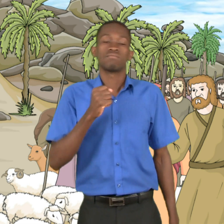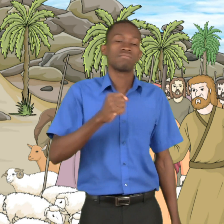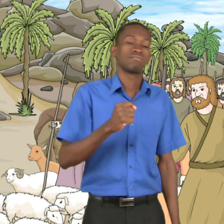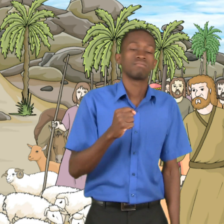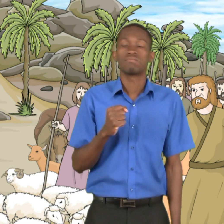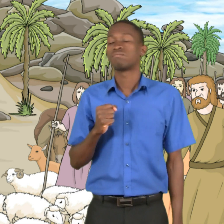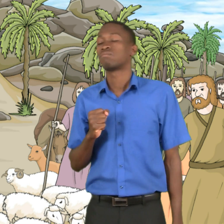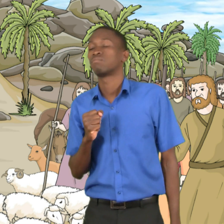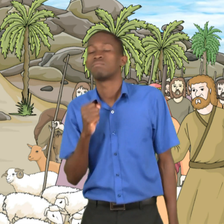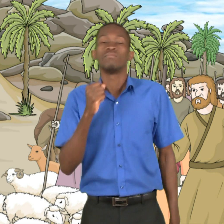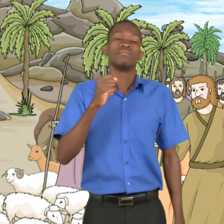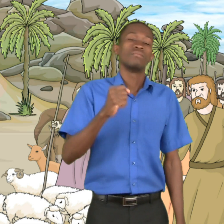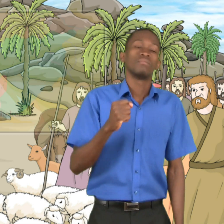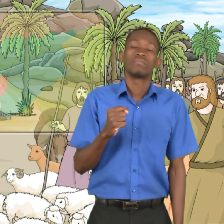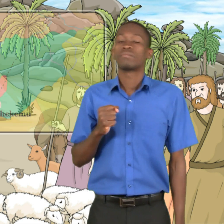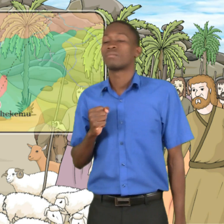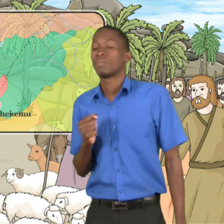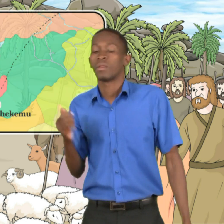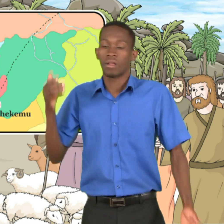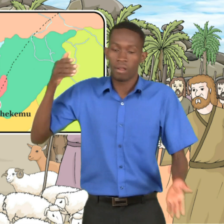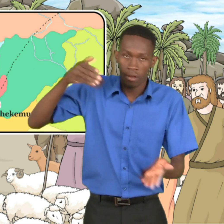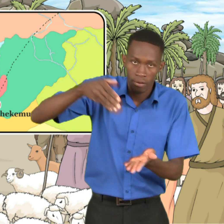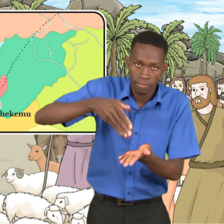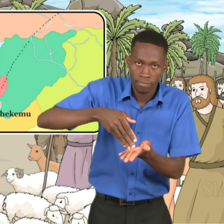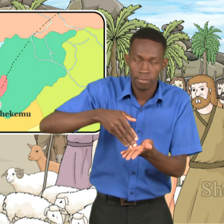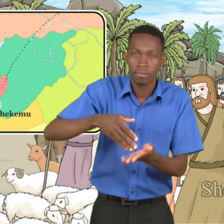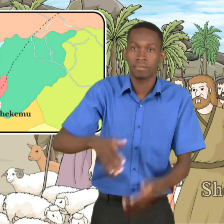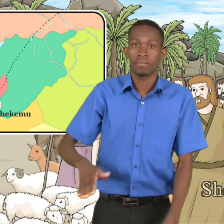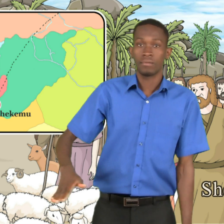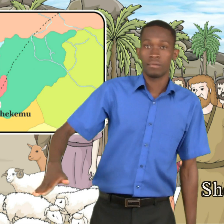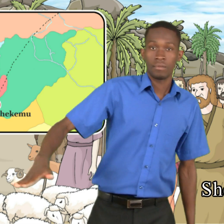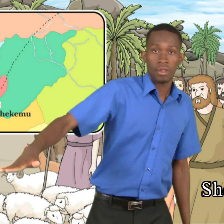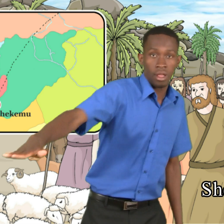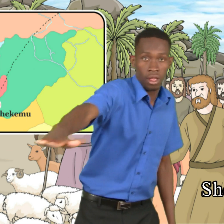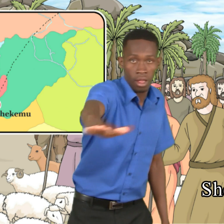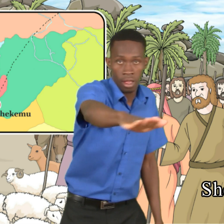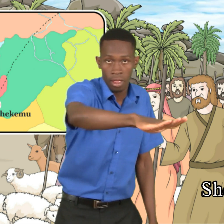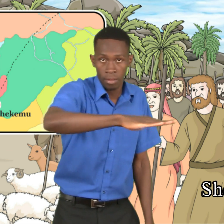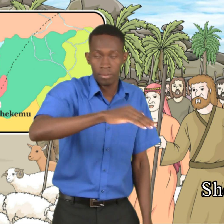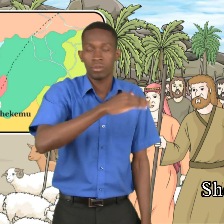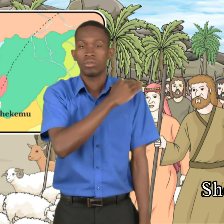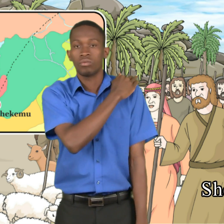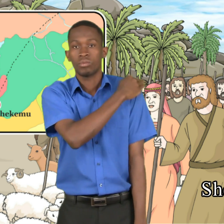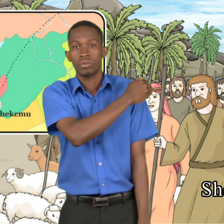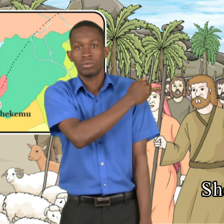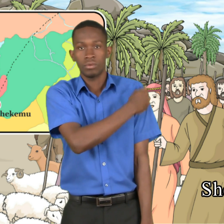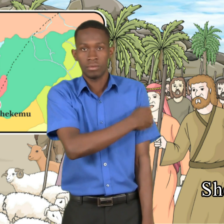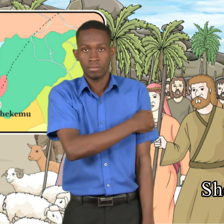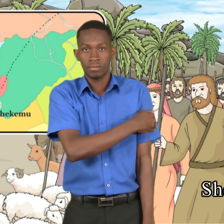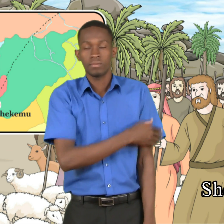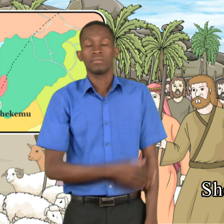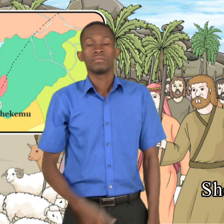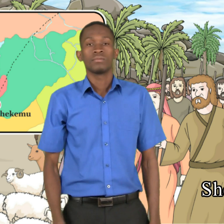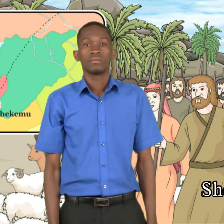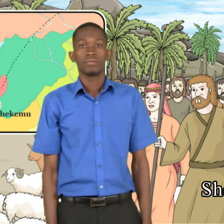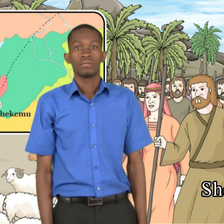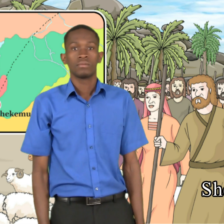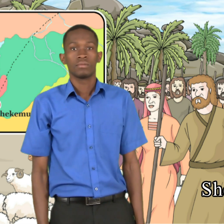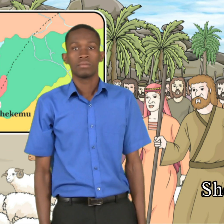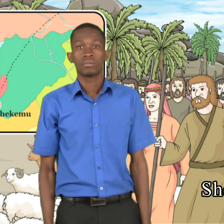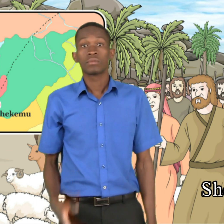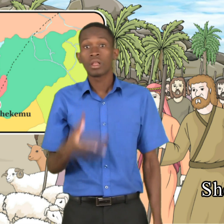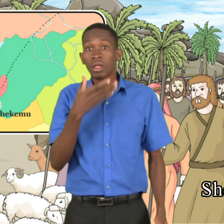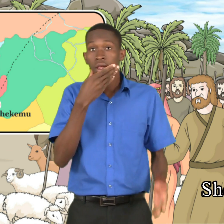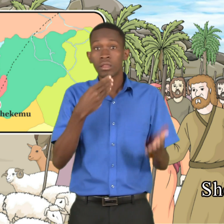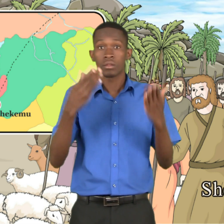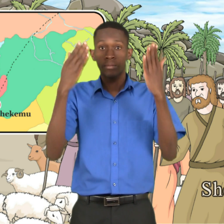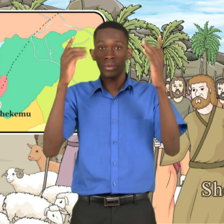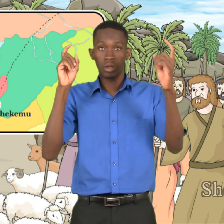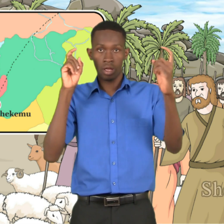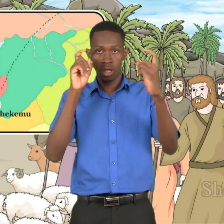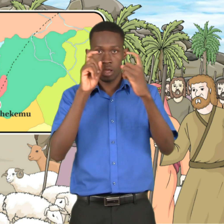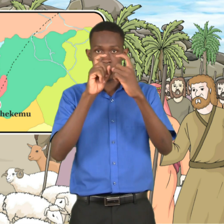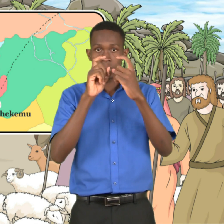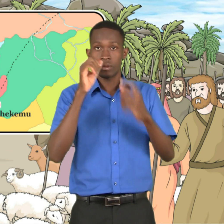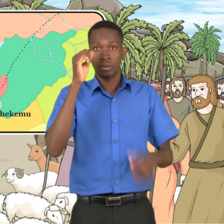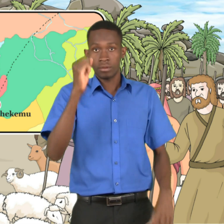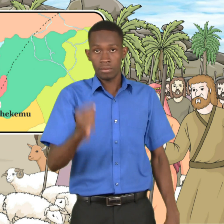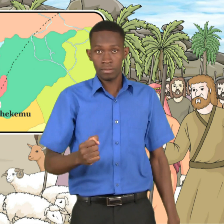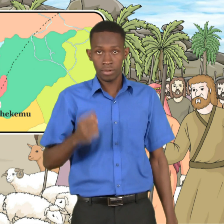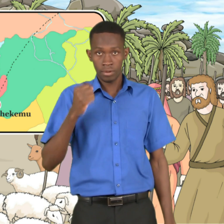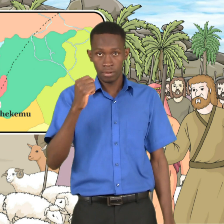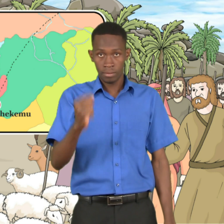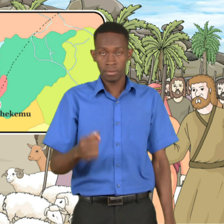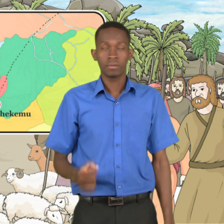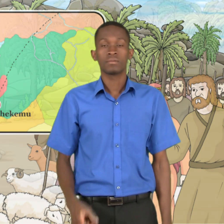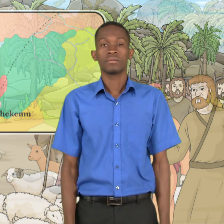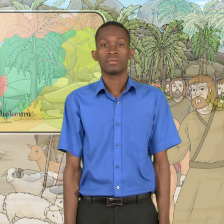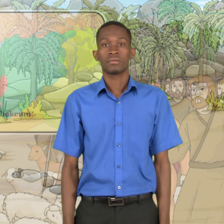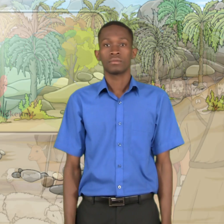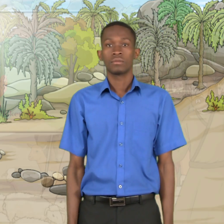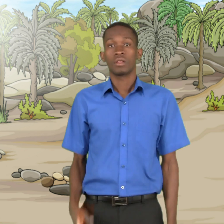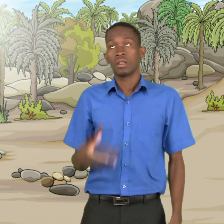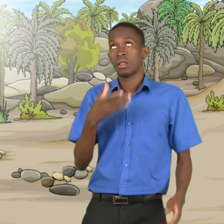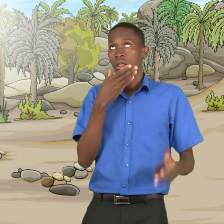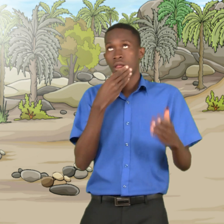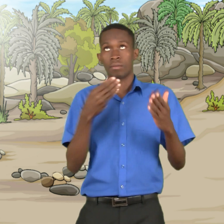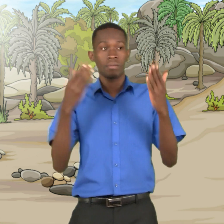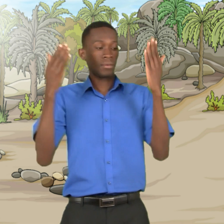And at that time the Canaanites were in the land.